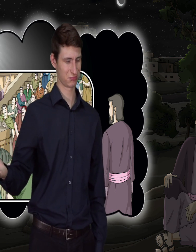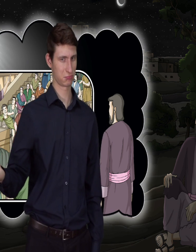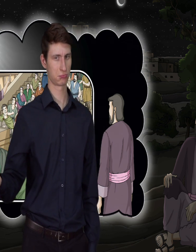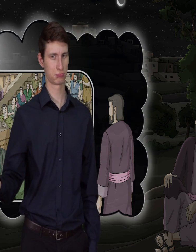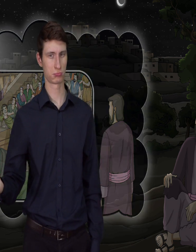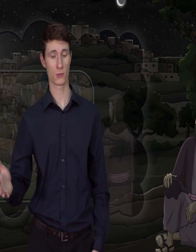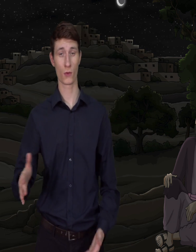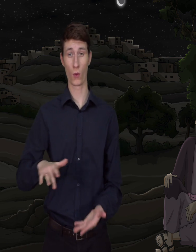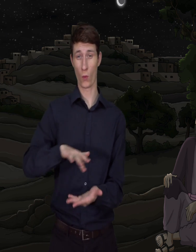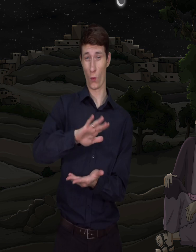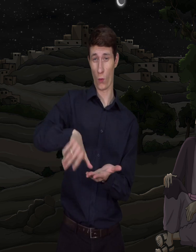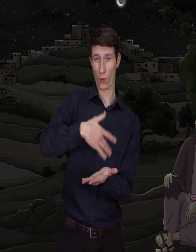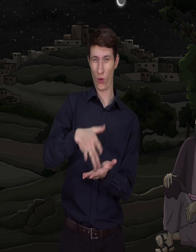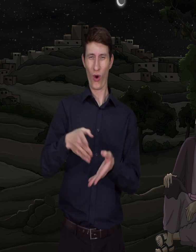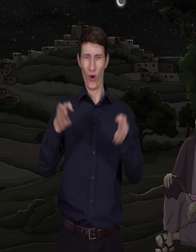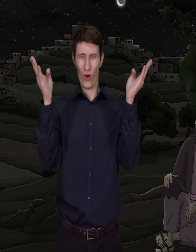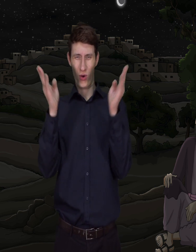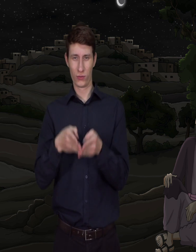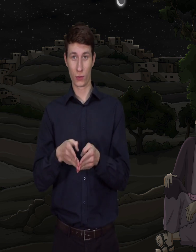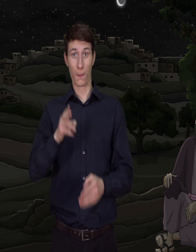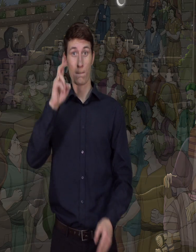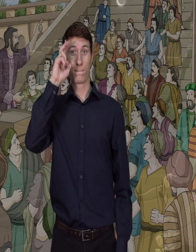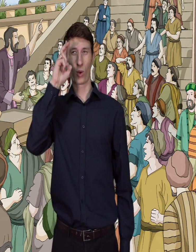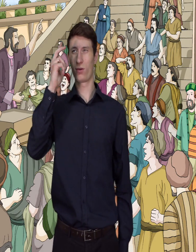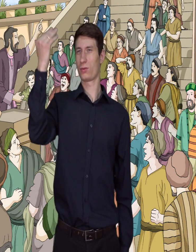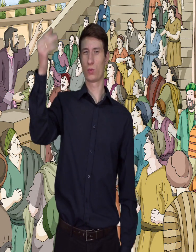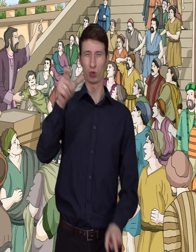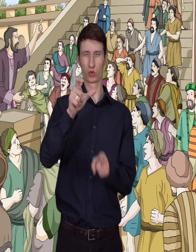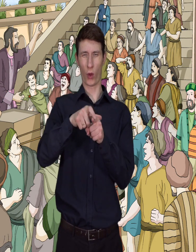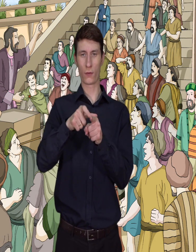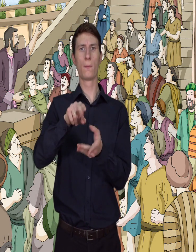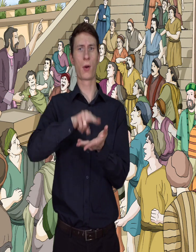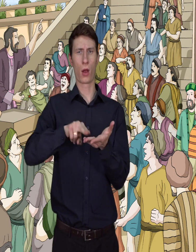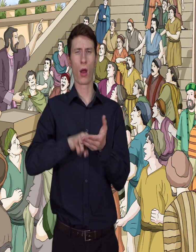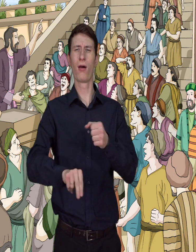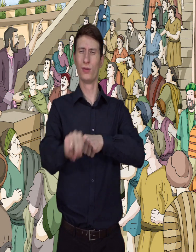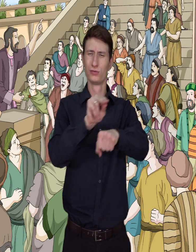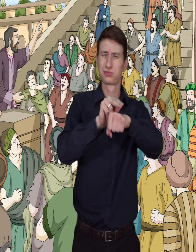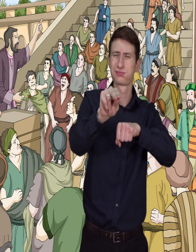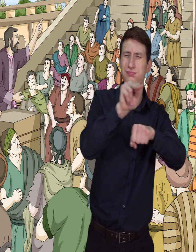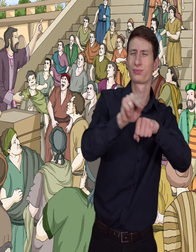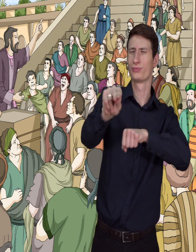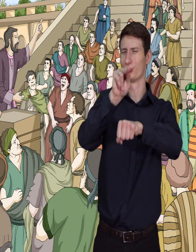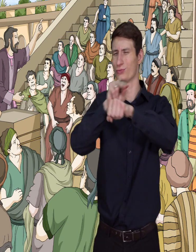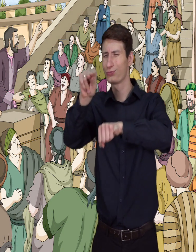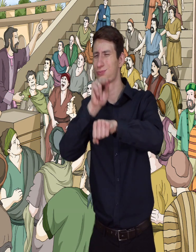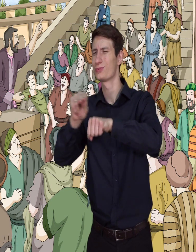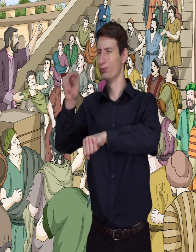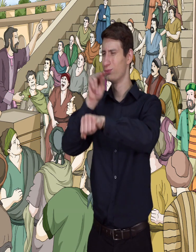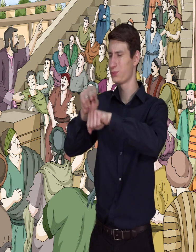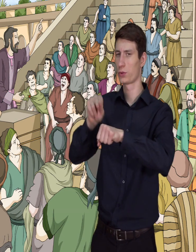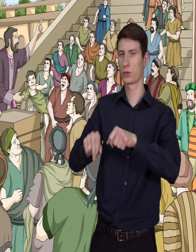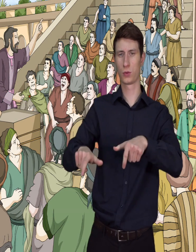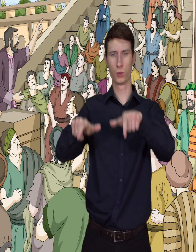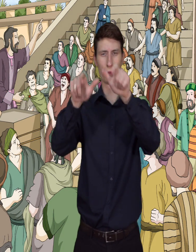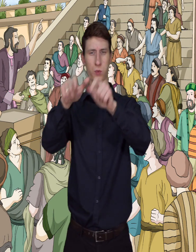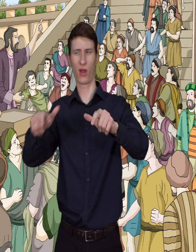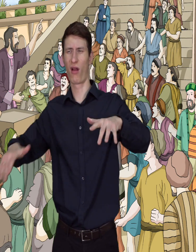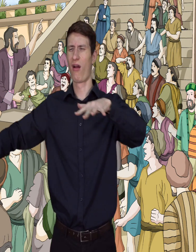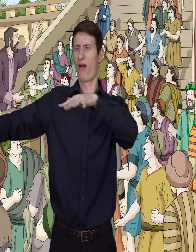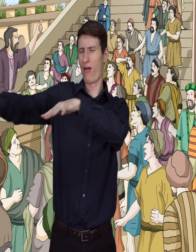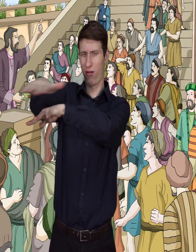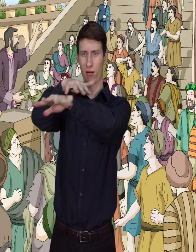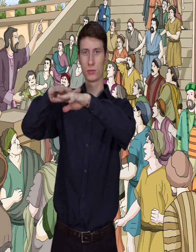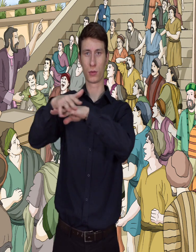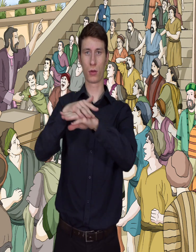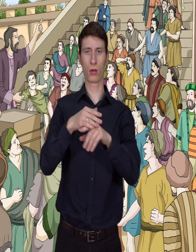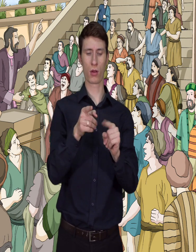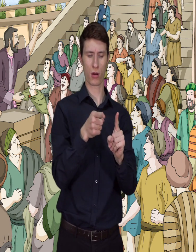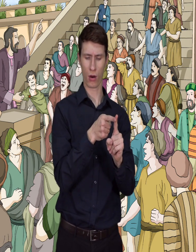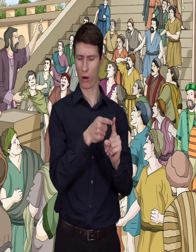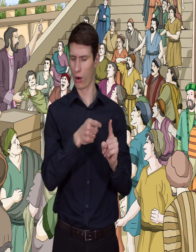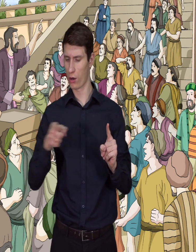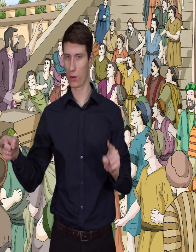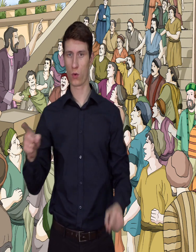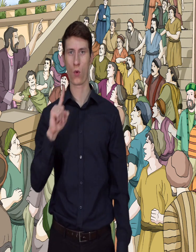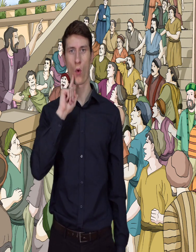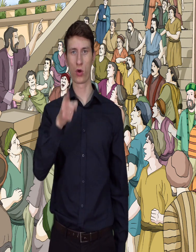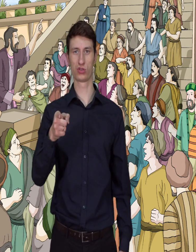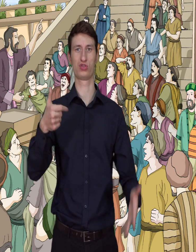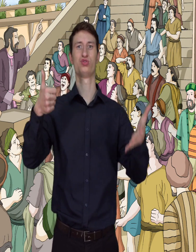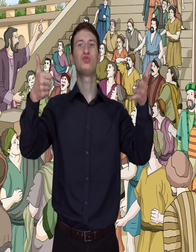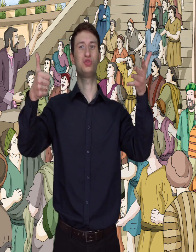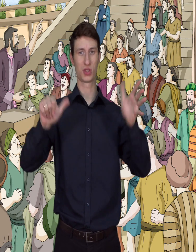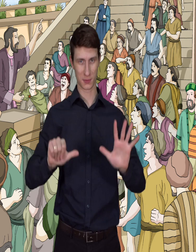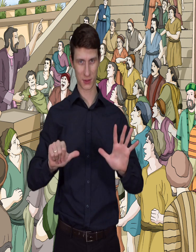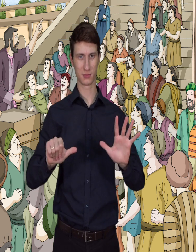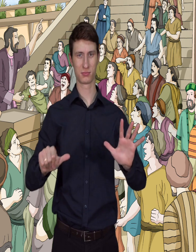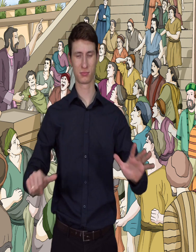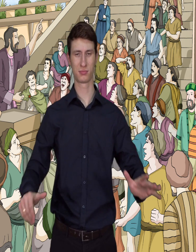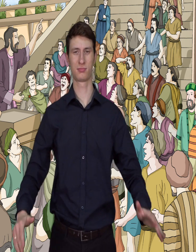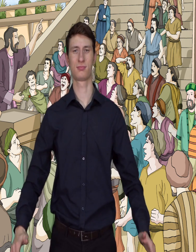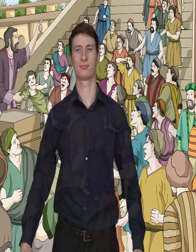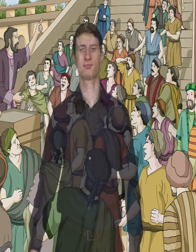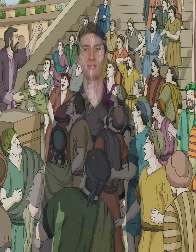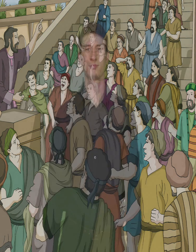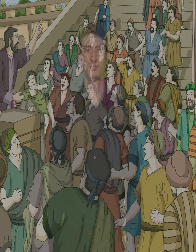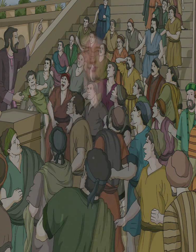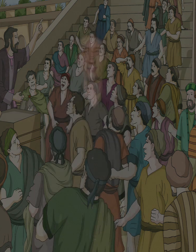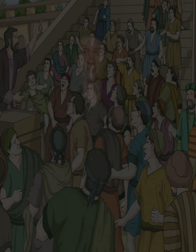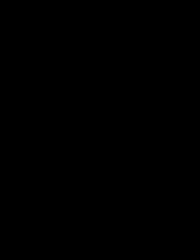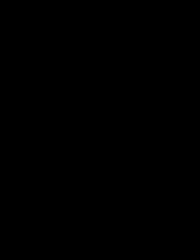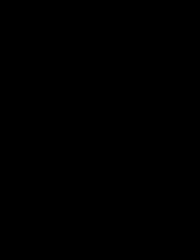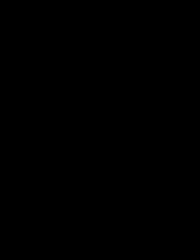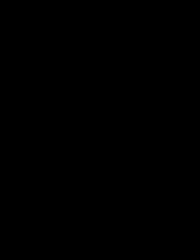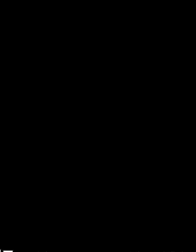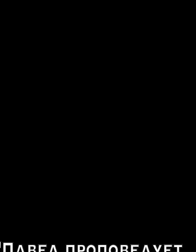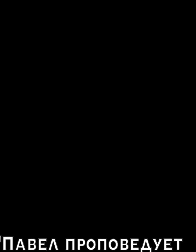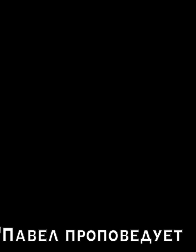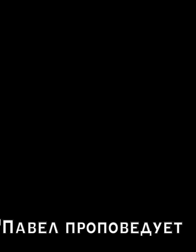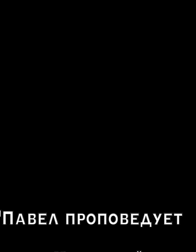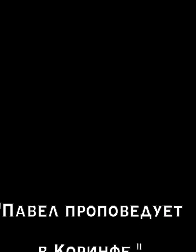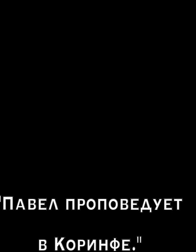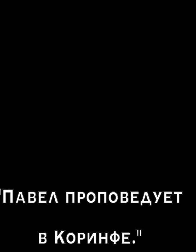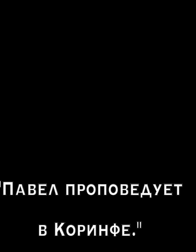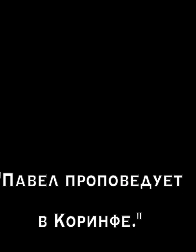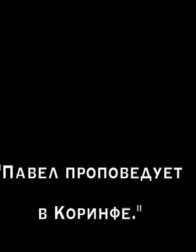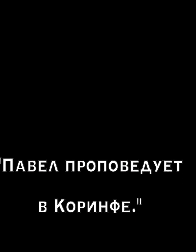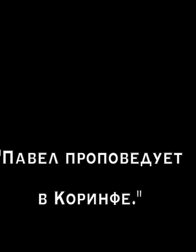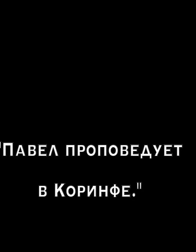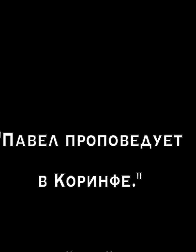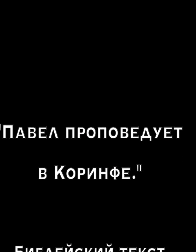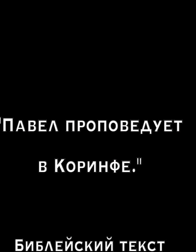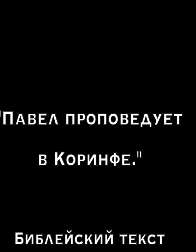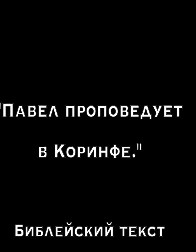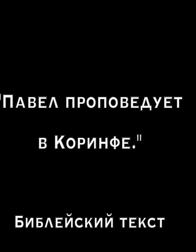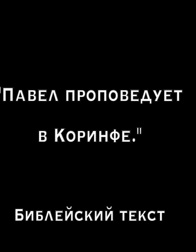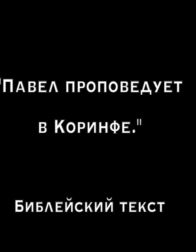So Paul stayed for a year and a half, teaching the word of God among the Corinthians.